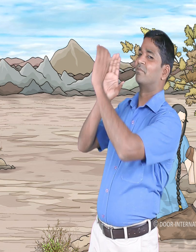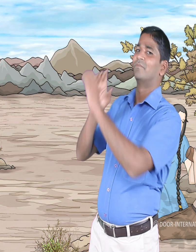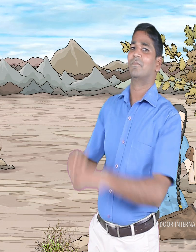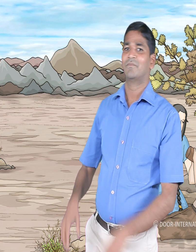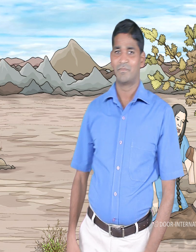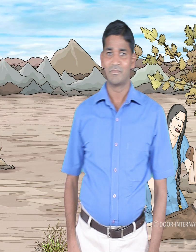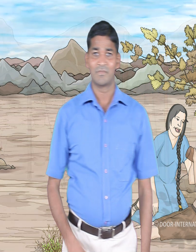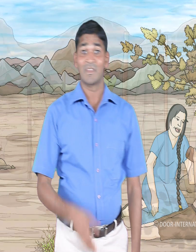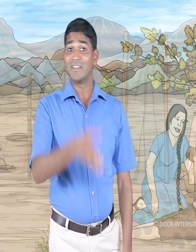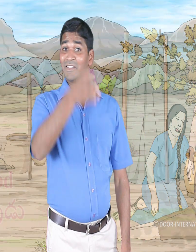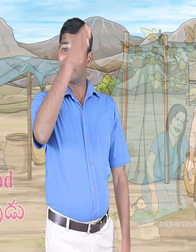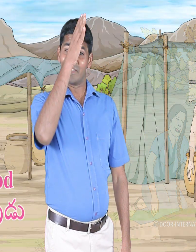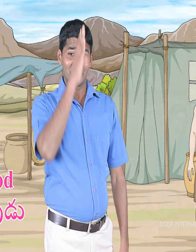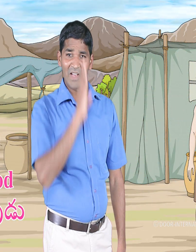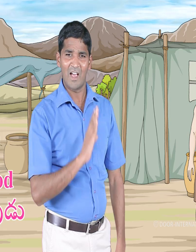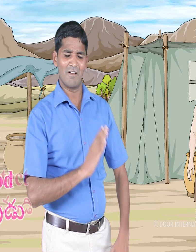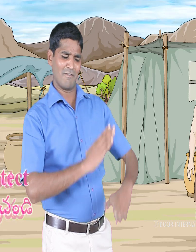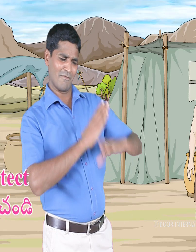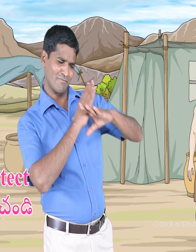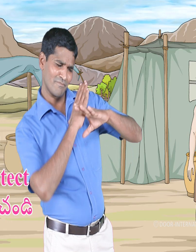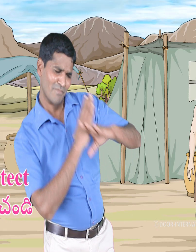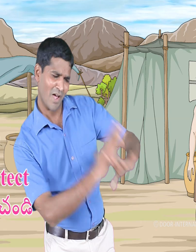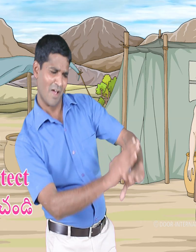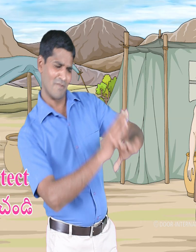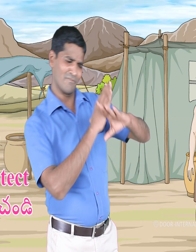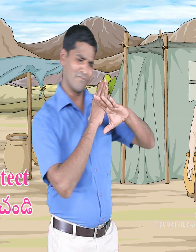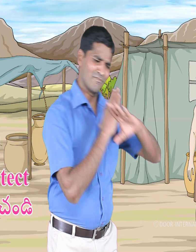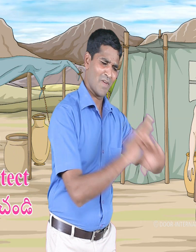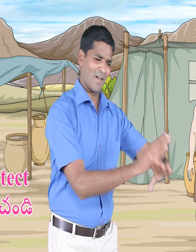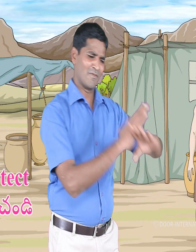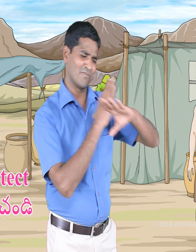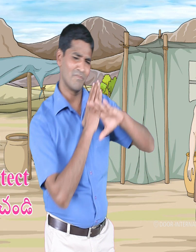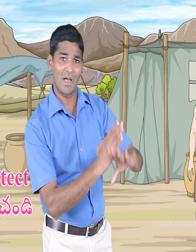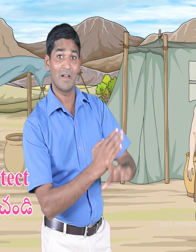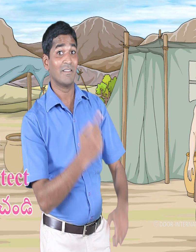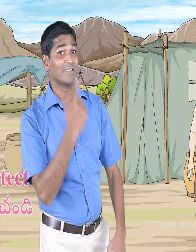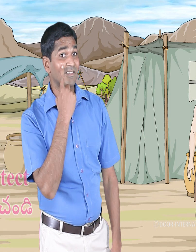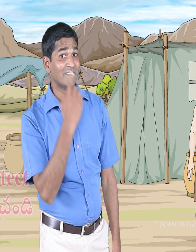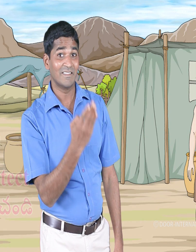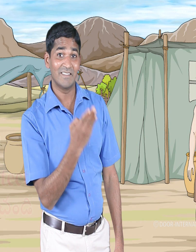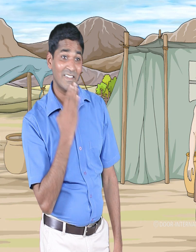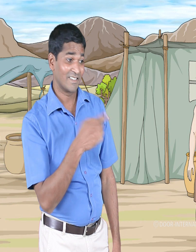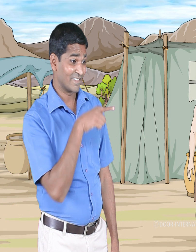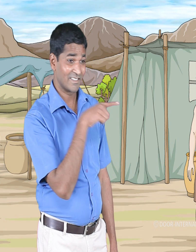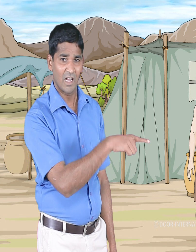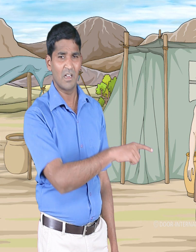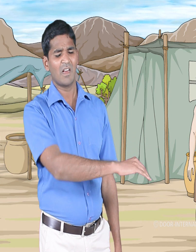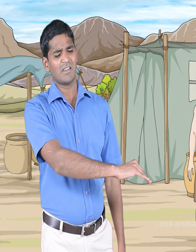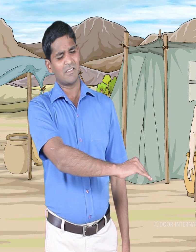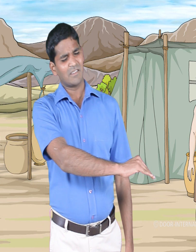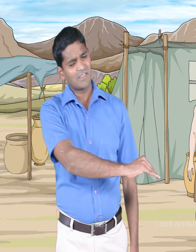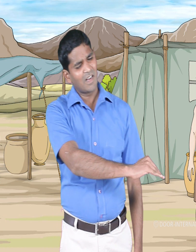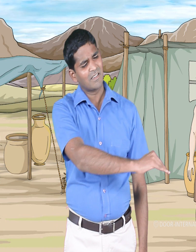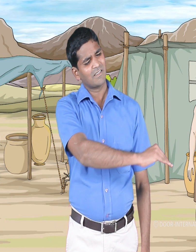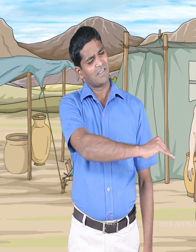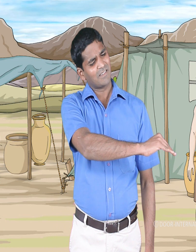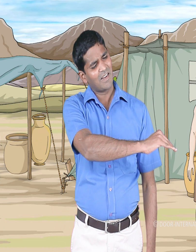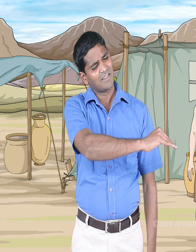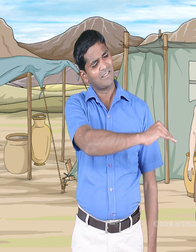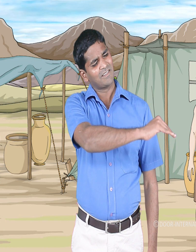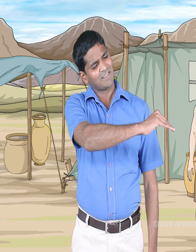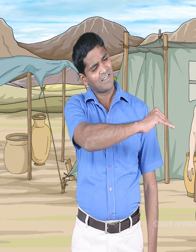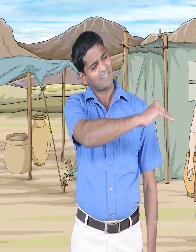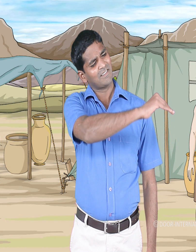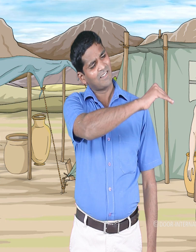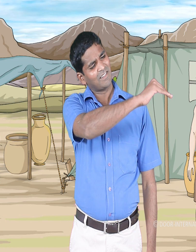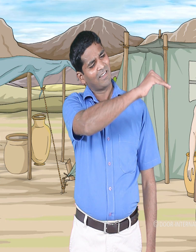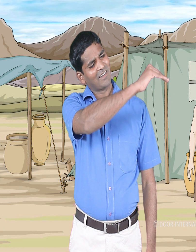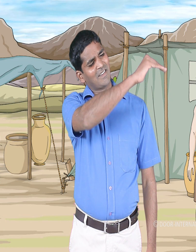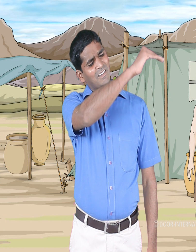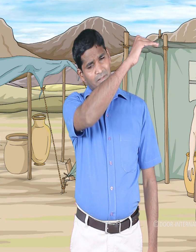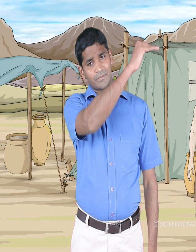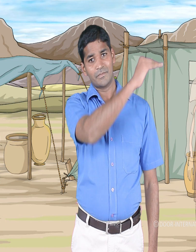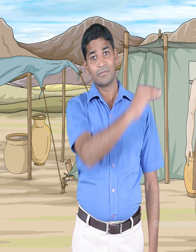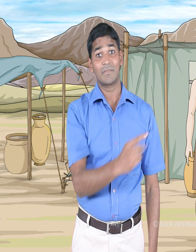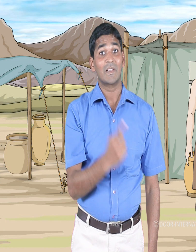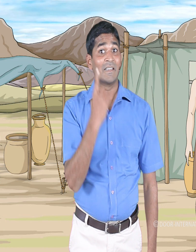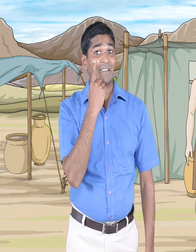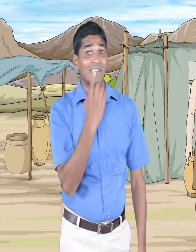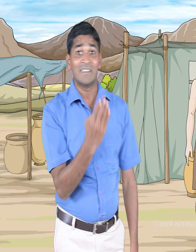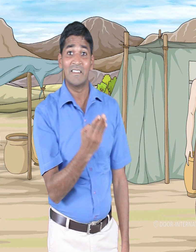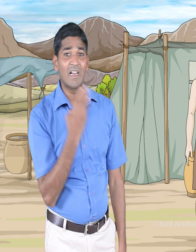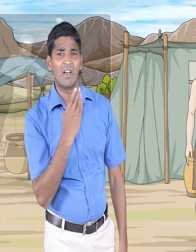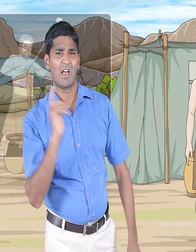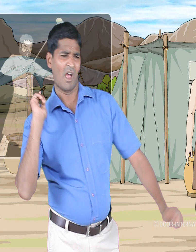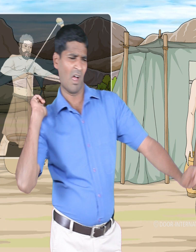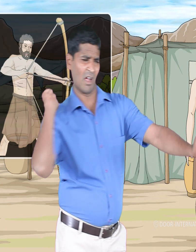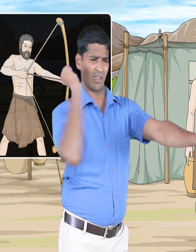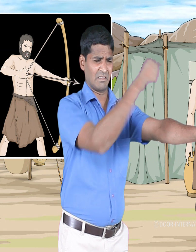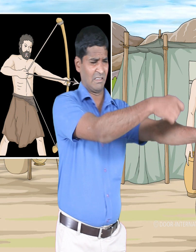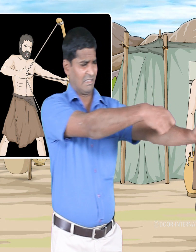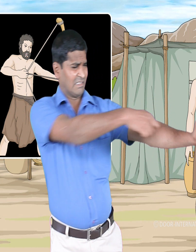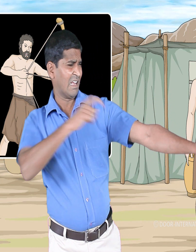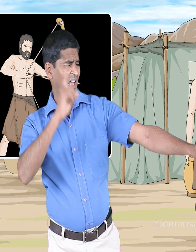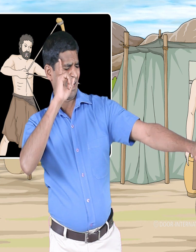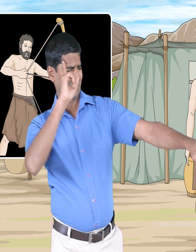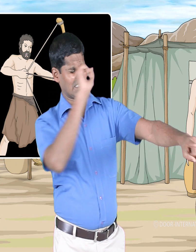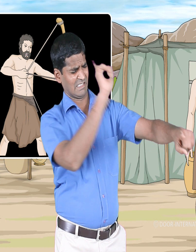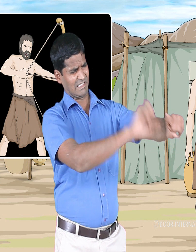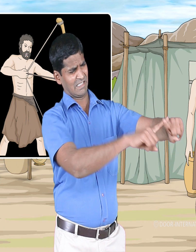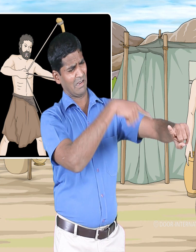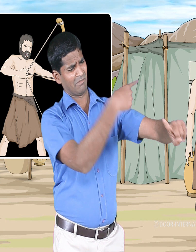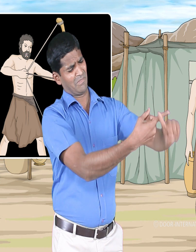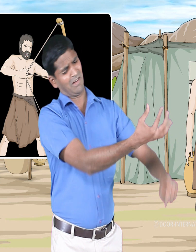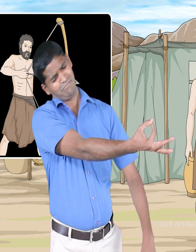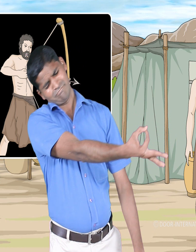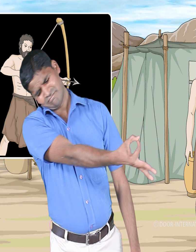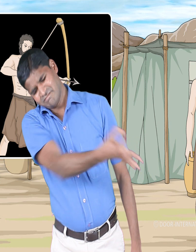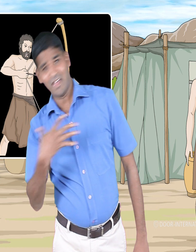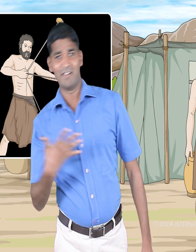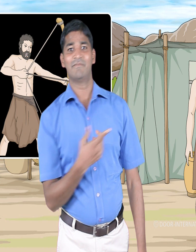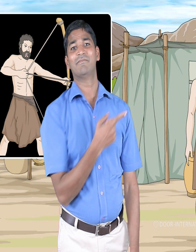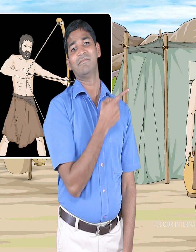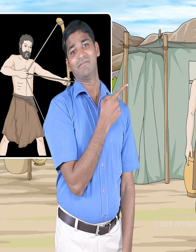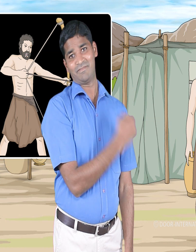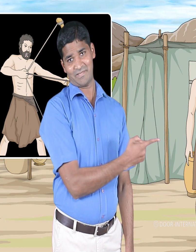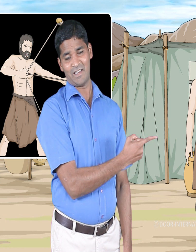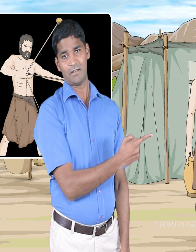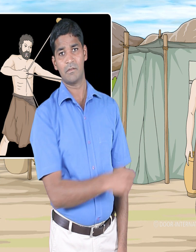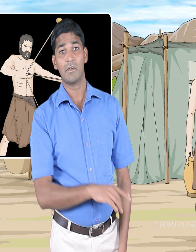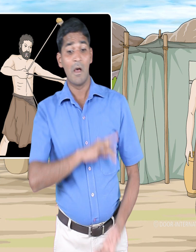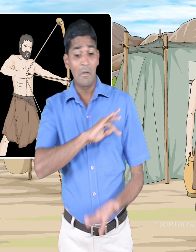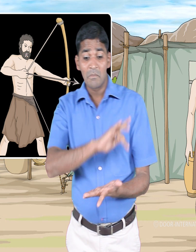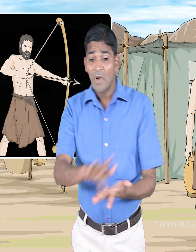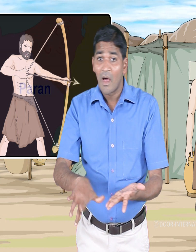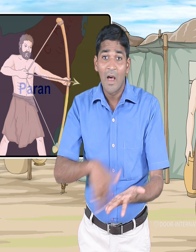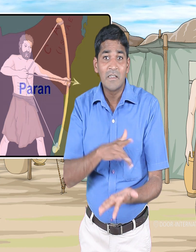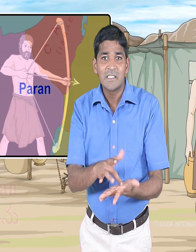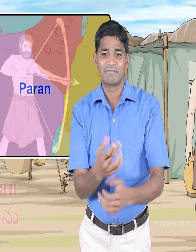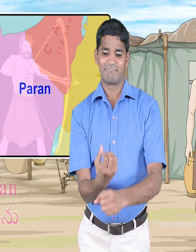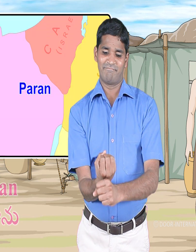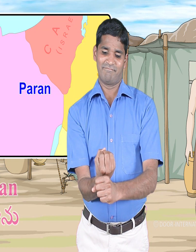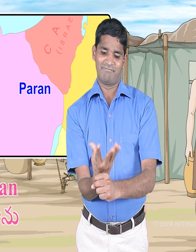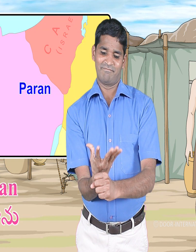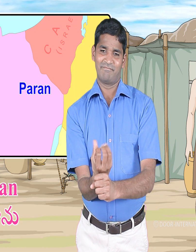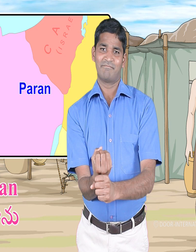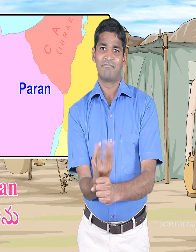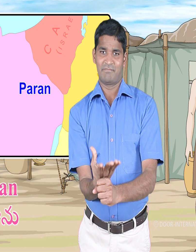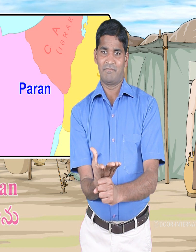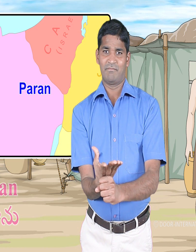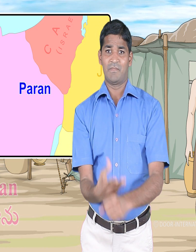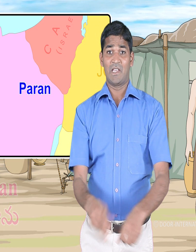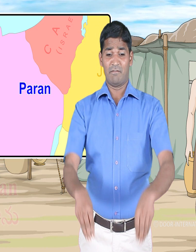And God was with the boy, and he grew up and settled in the wilderness and became a great archer.